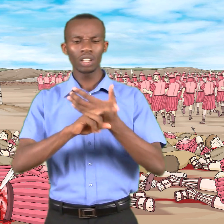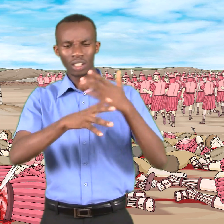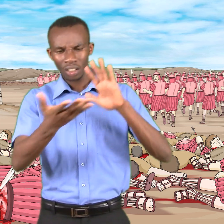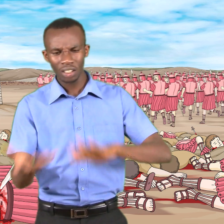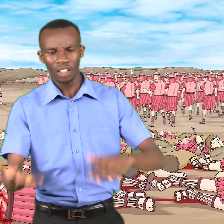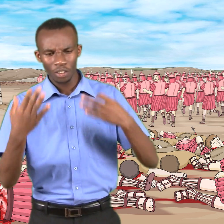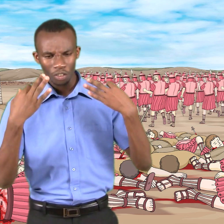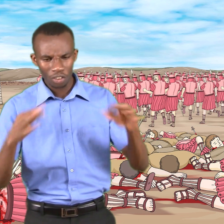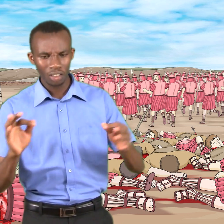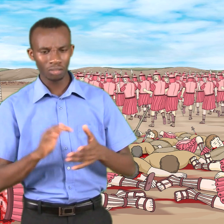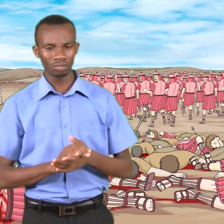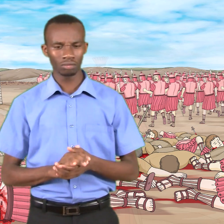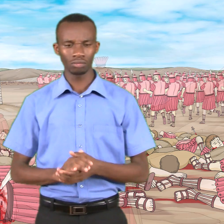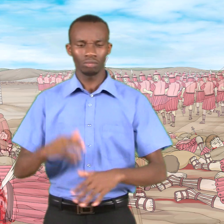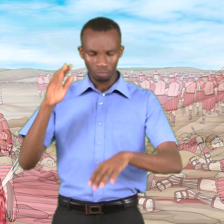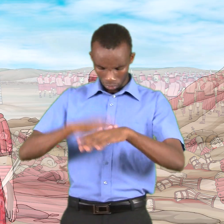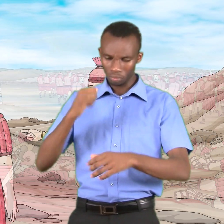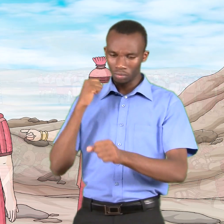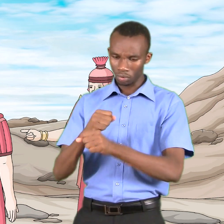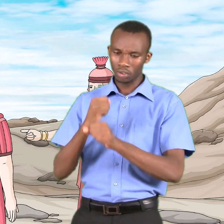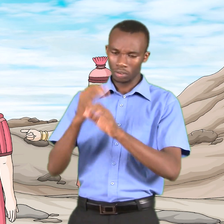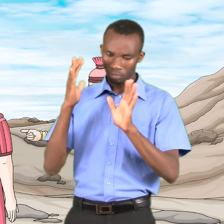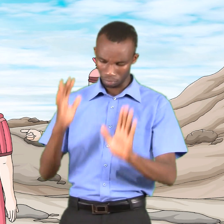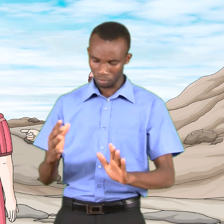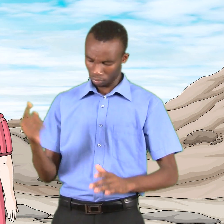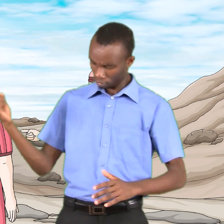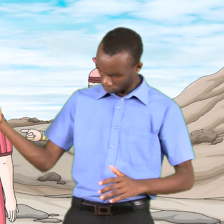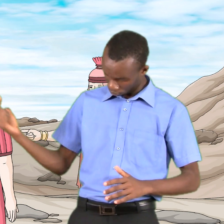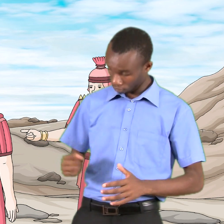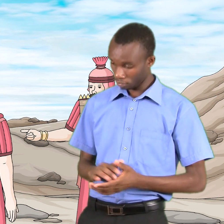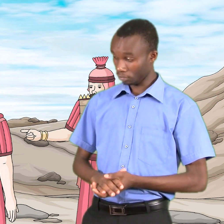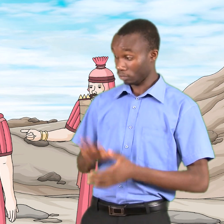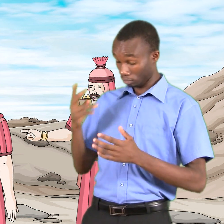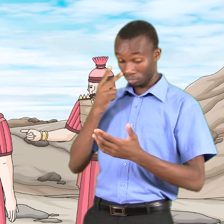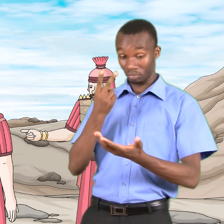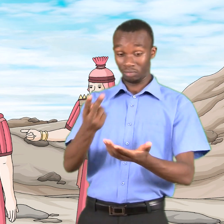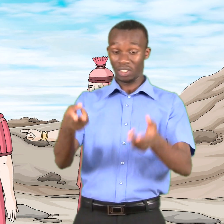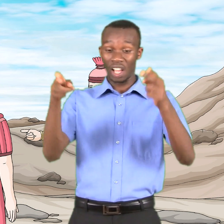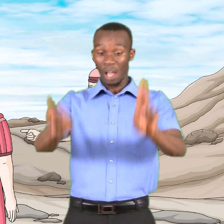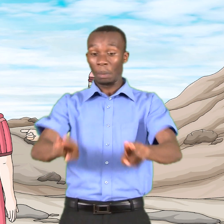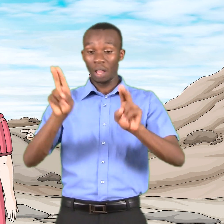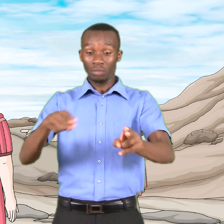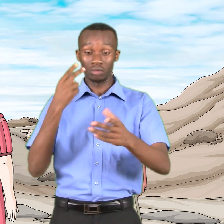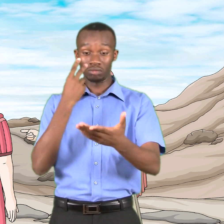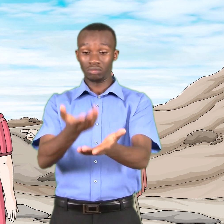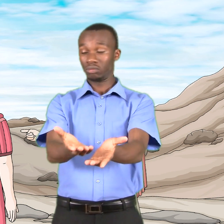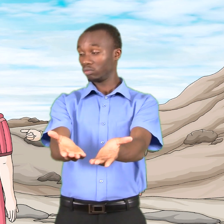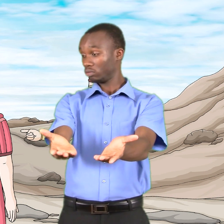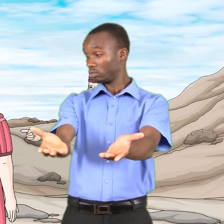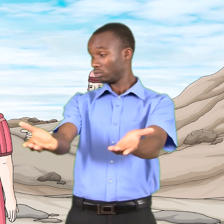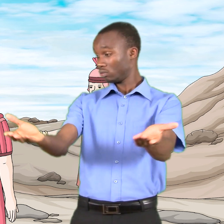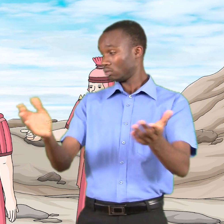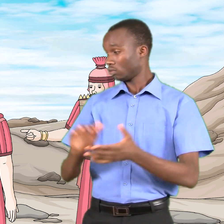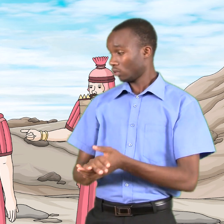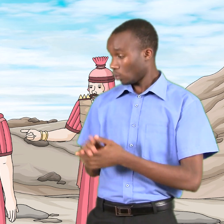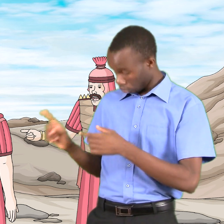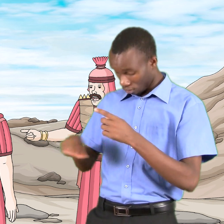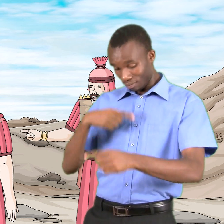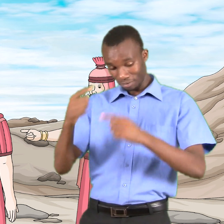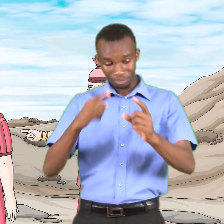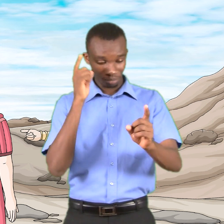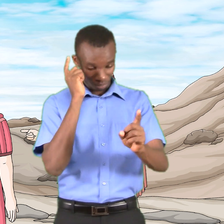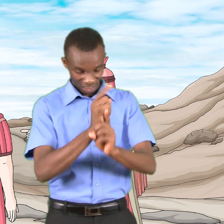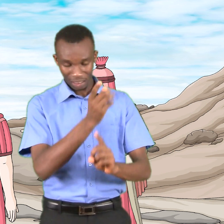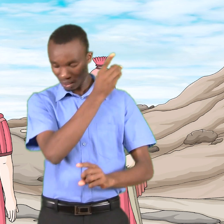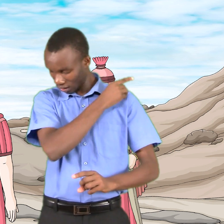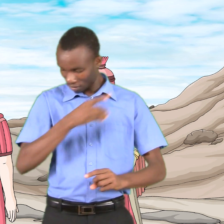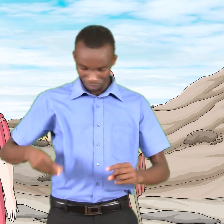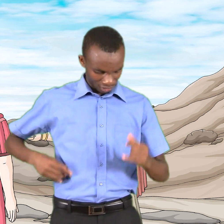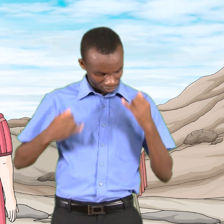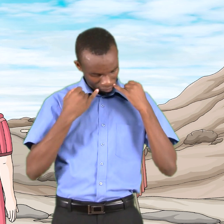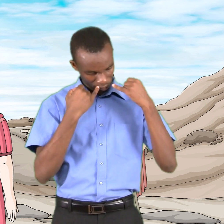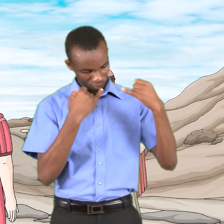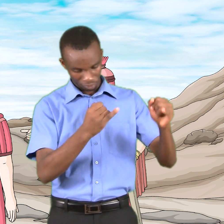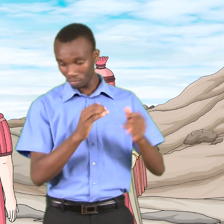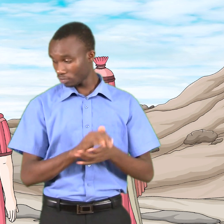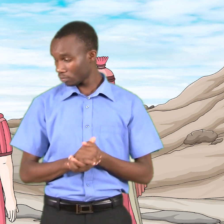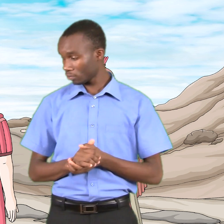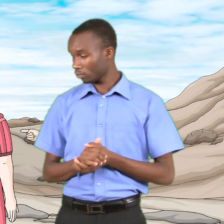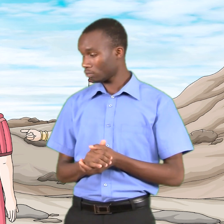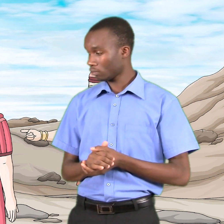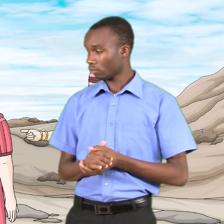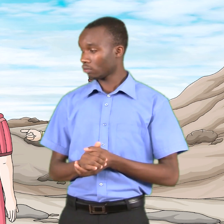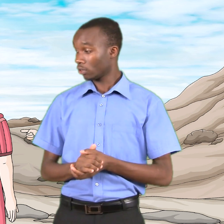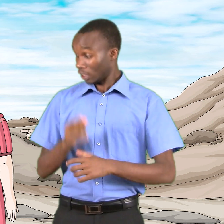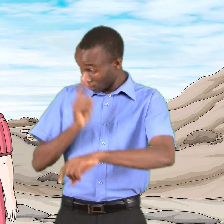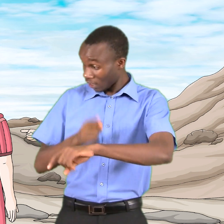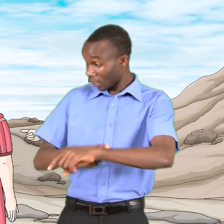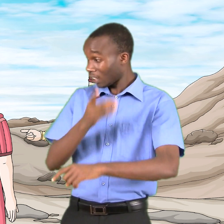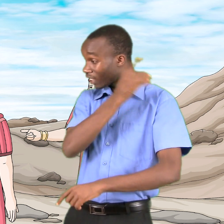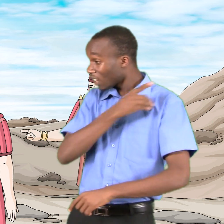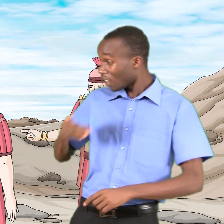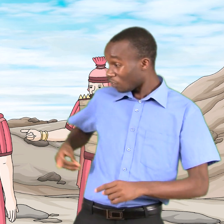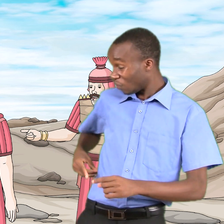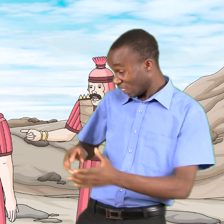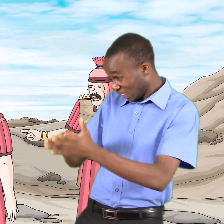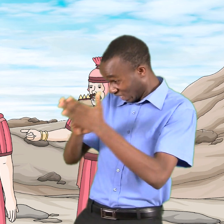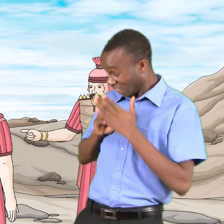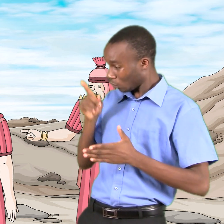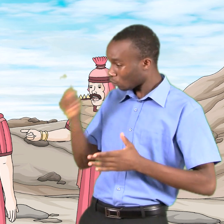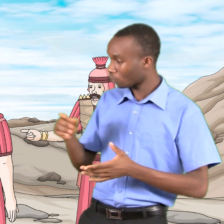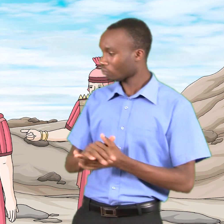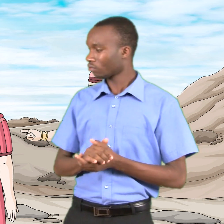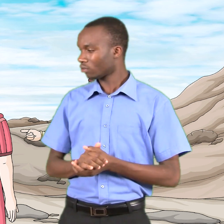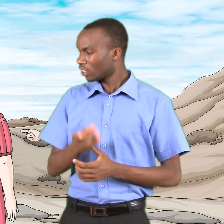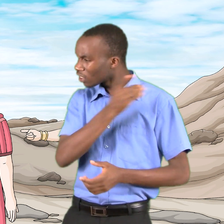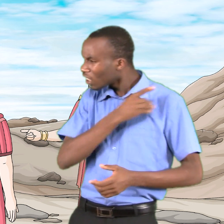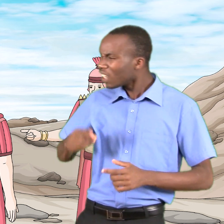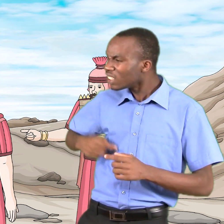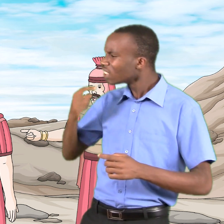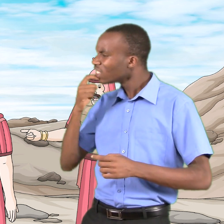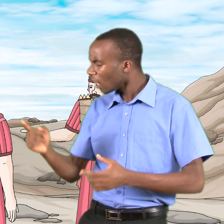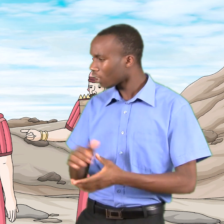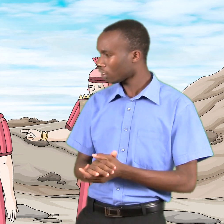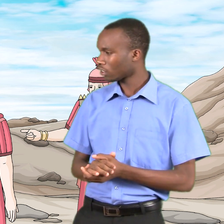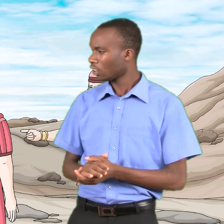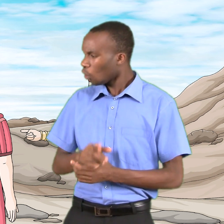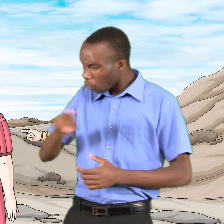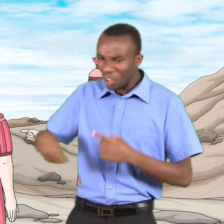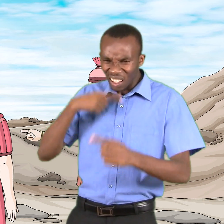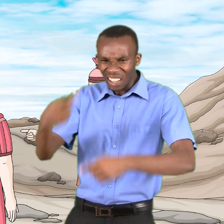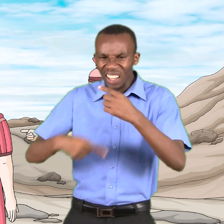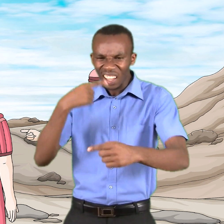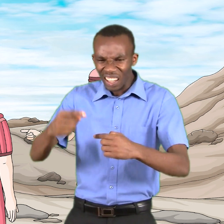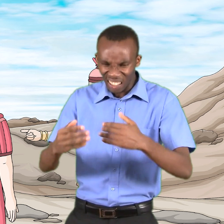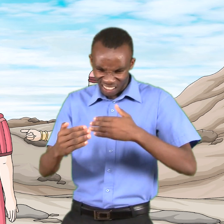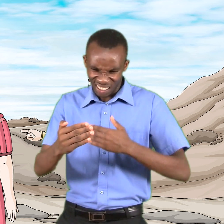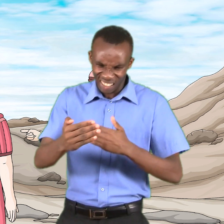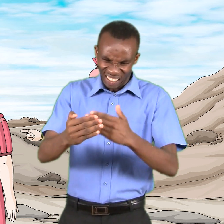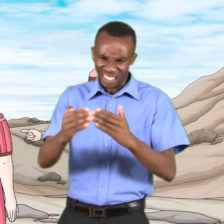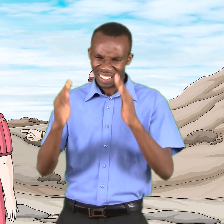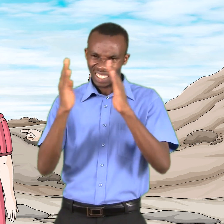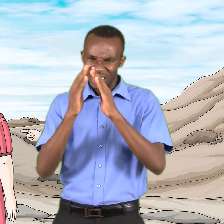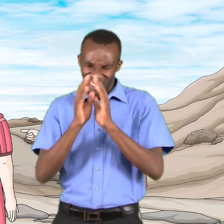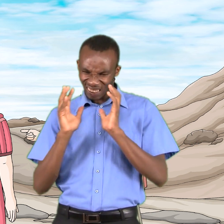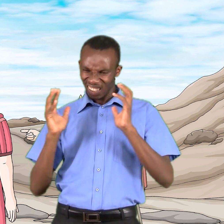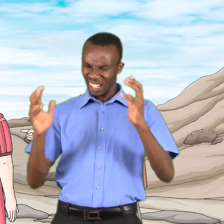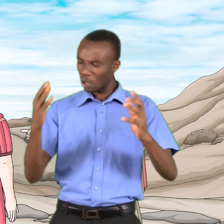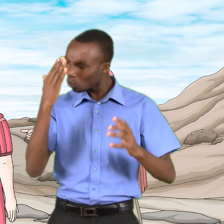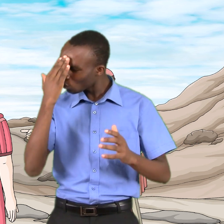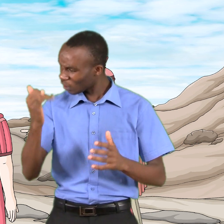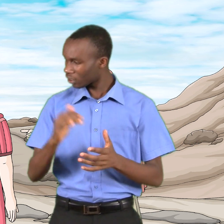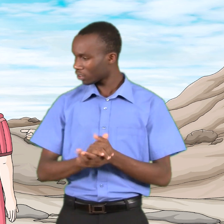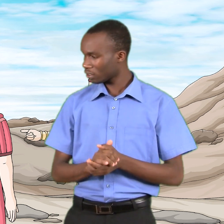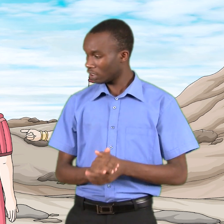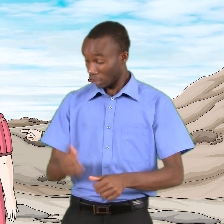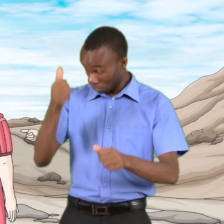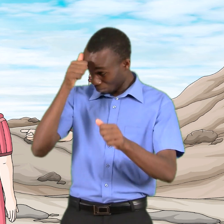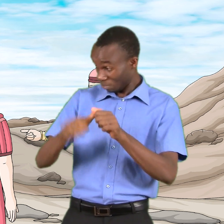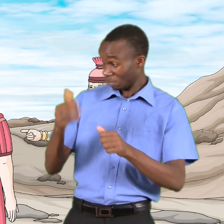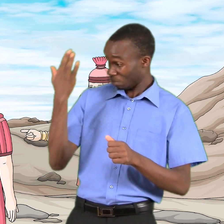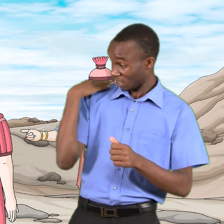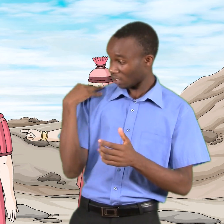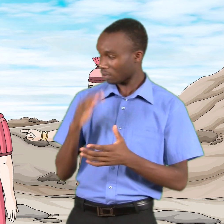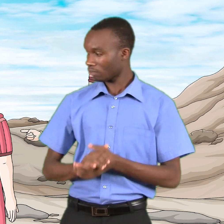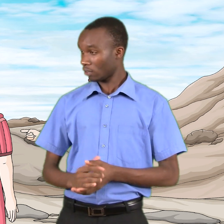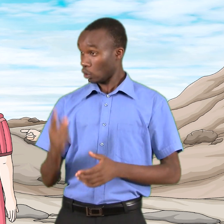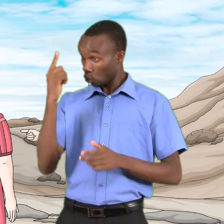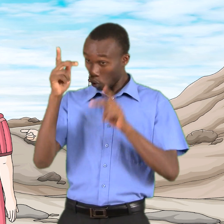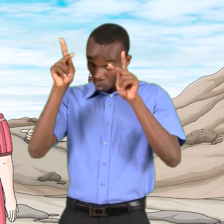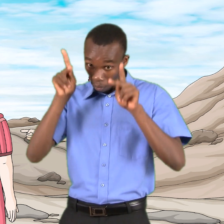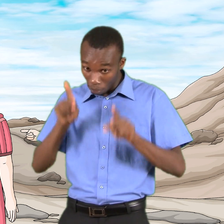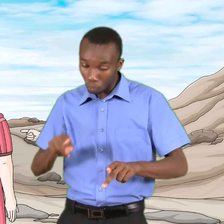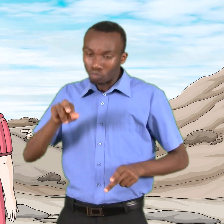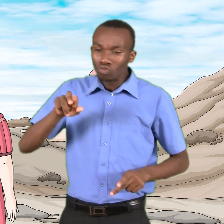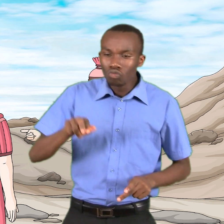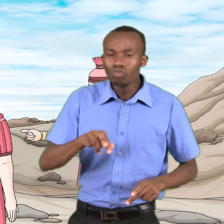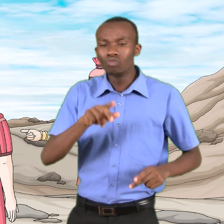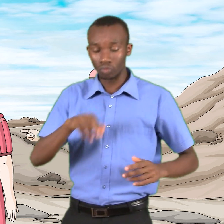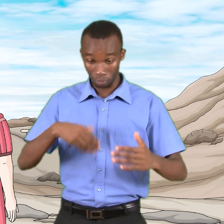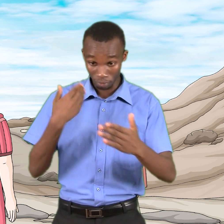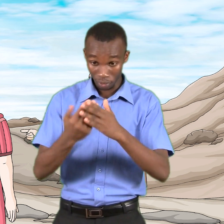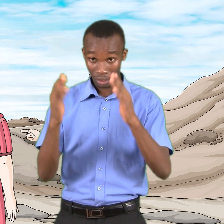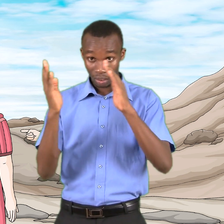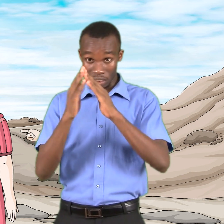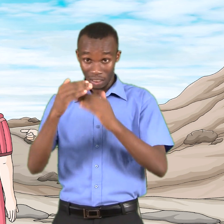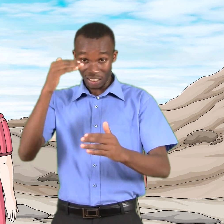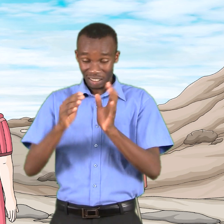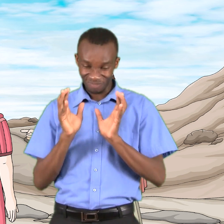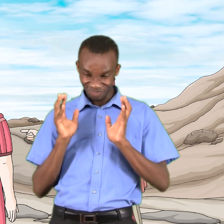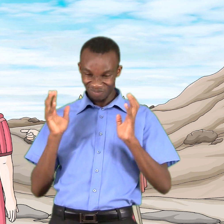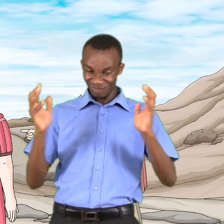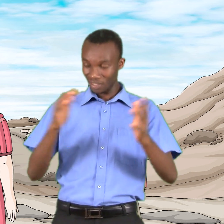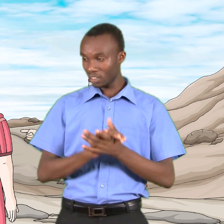Joab sent to David a full account of the battle and instructed the messenger, “When you have finished giving the king all the details of the battle, if the king’s anger flares, he may ask you, ‘Why did you get so close to the city to fight?